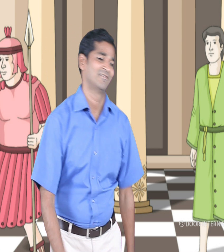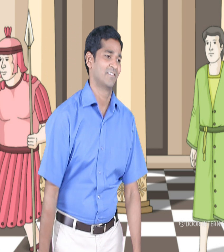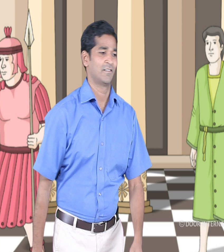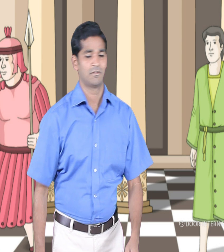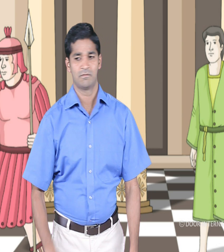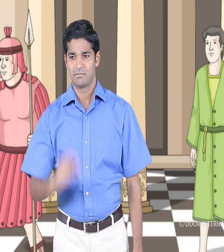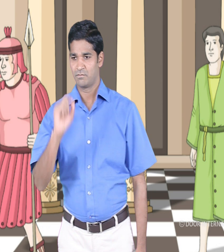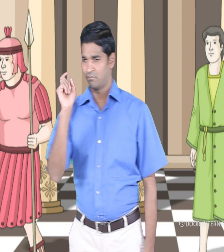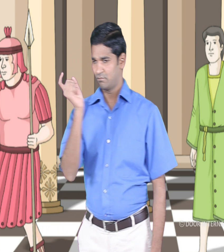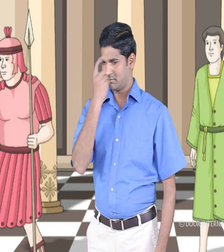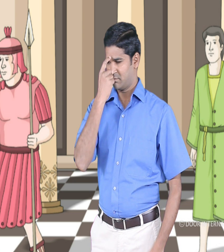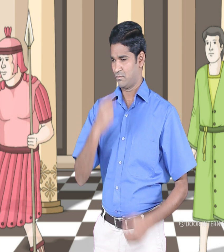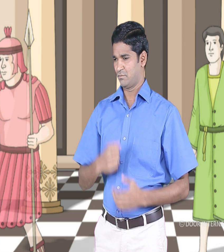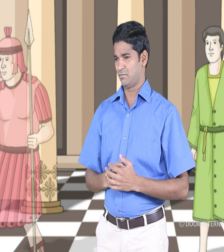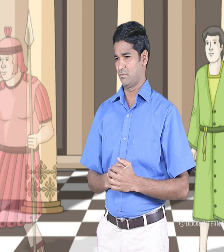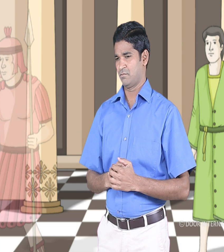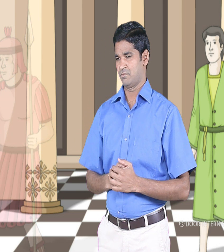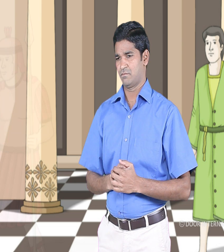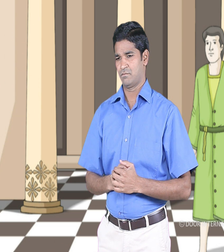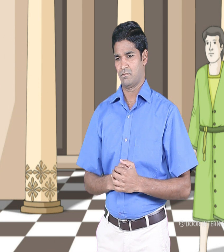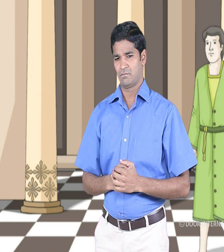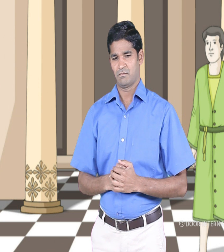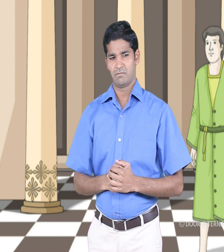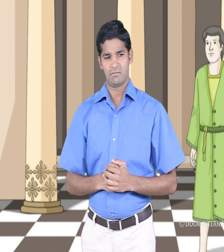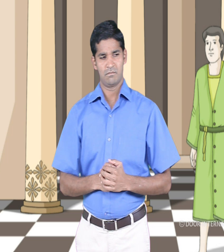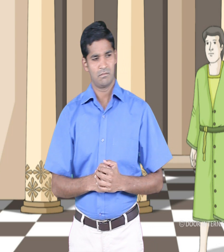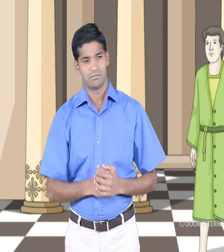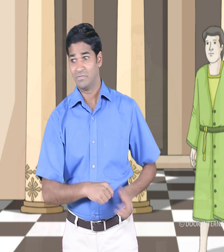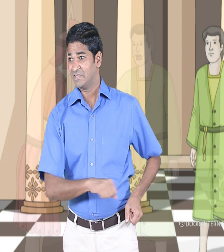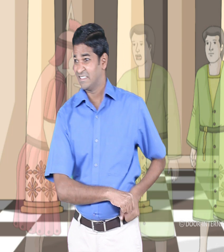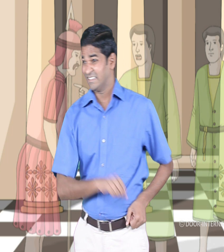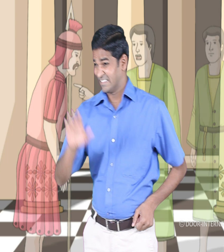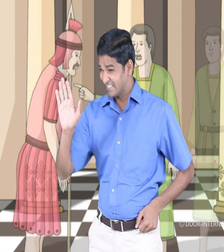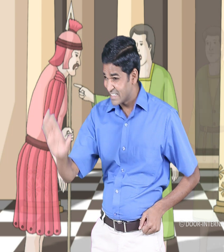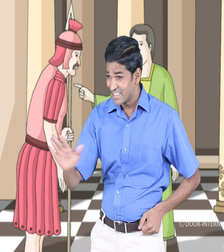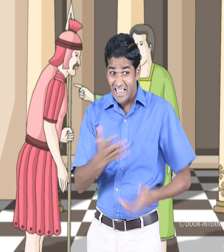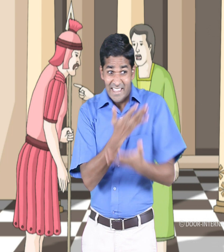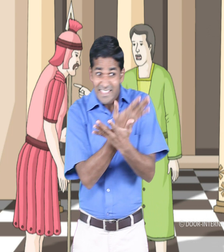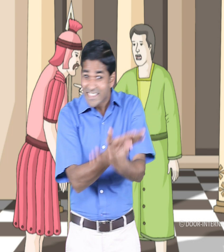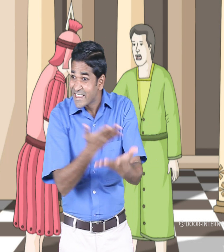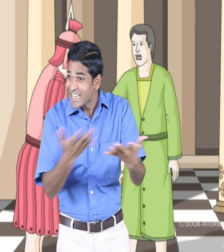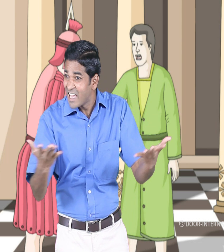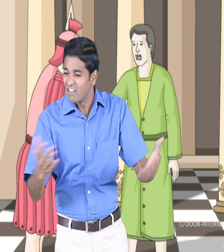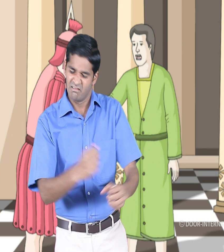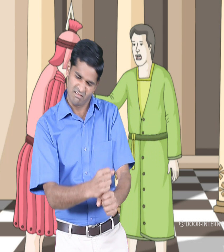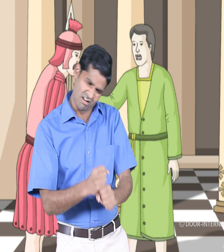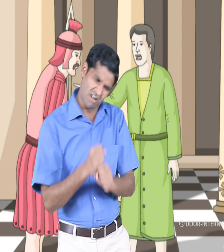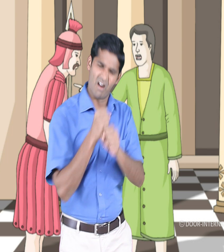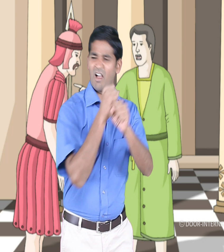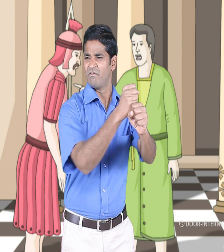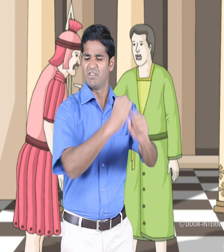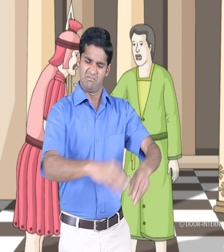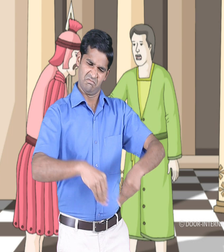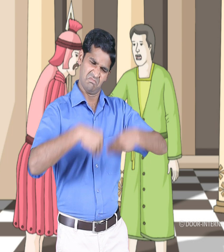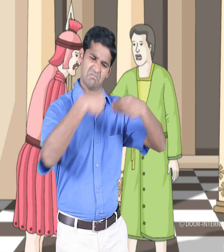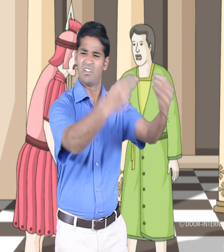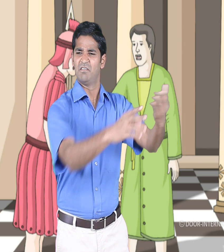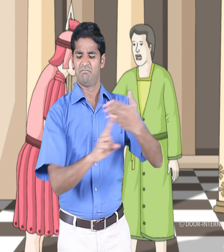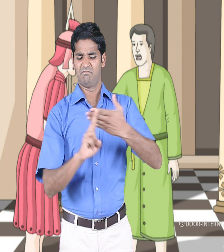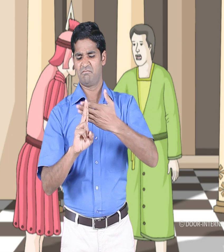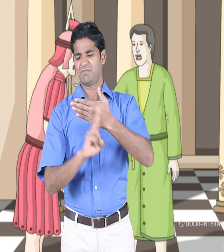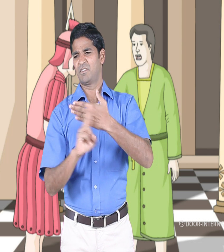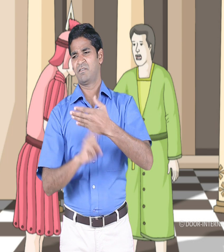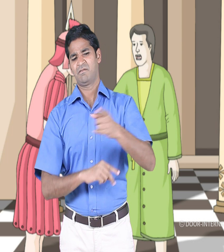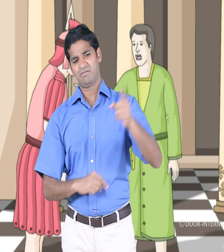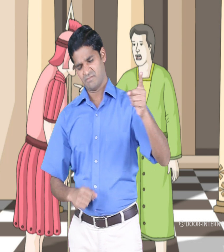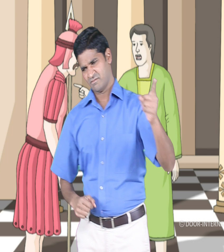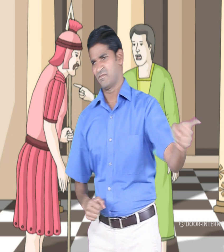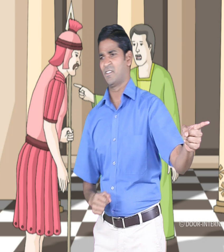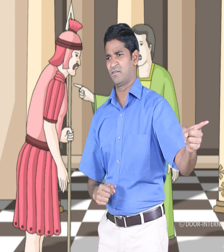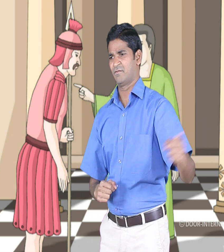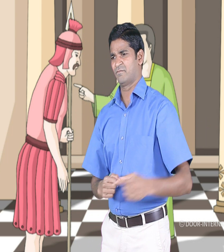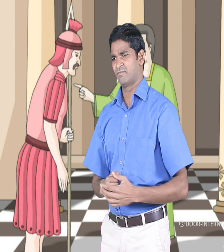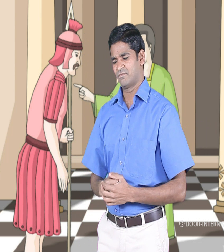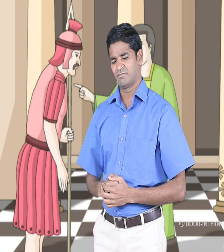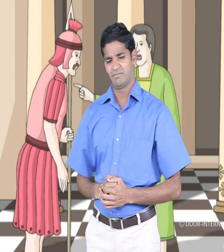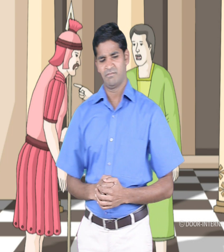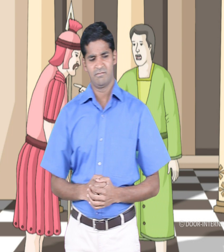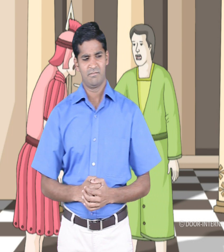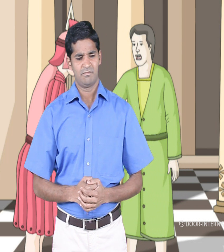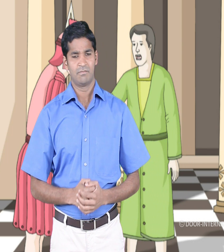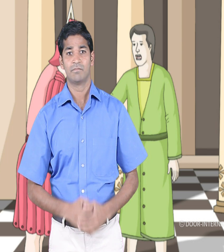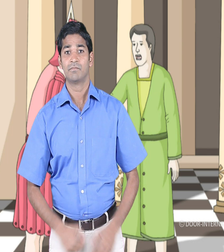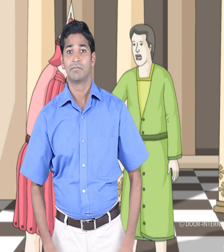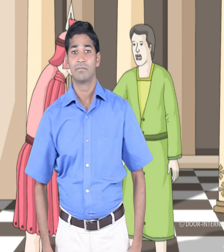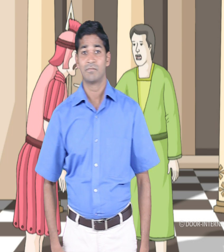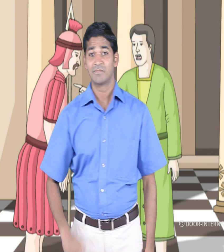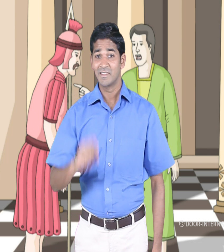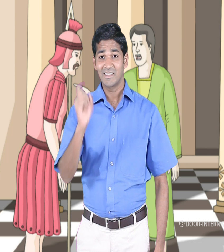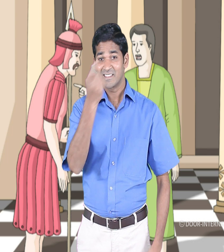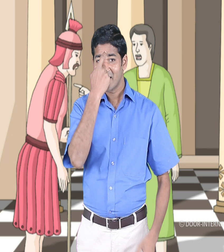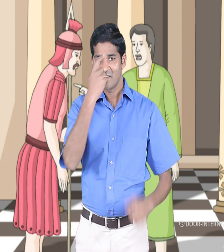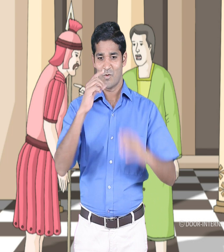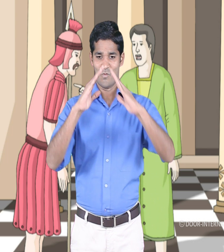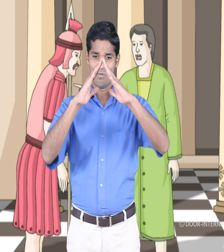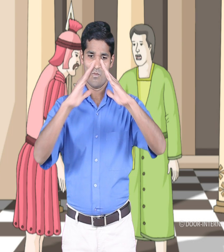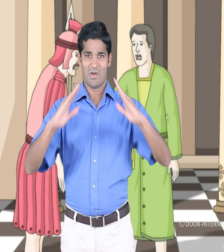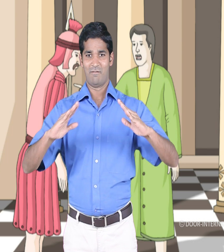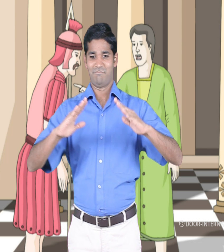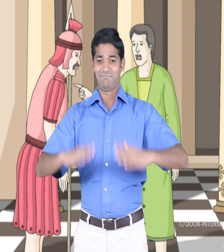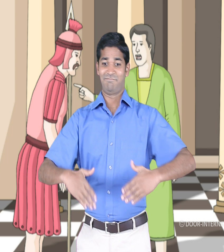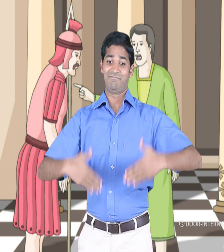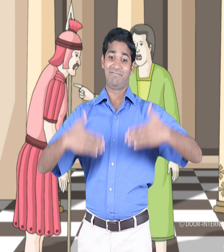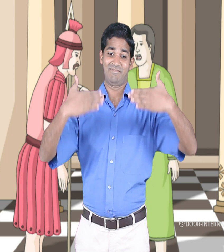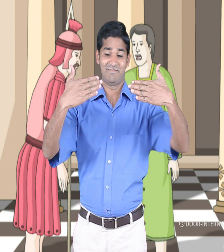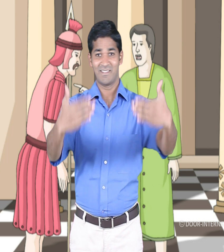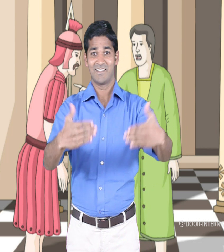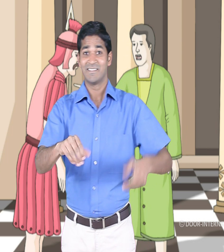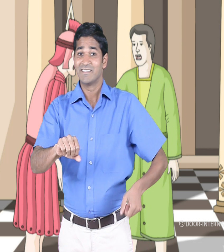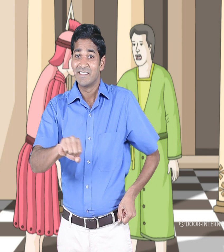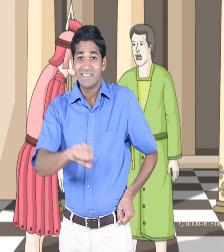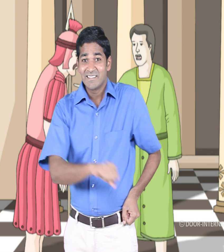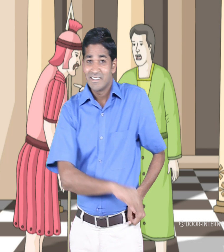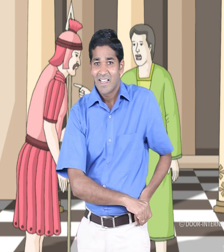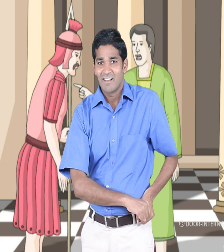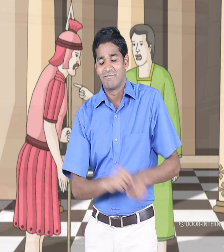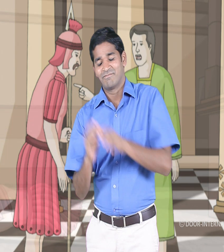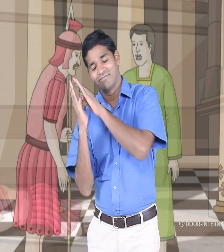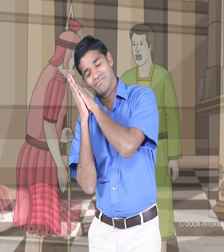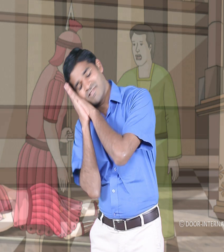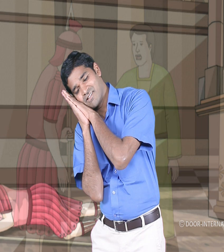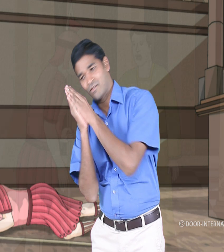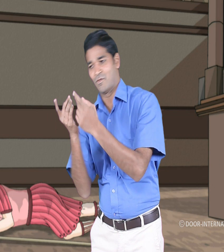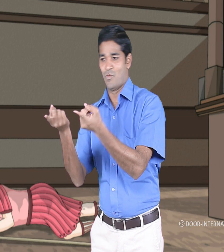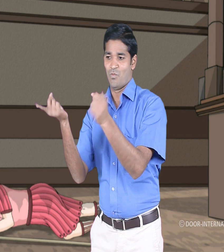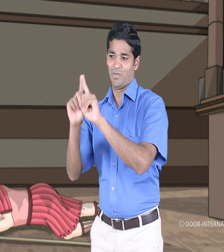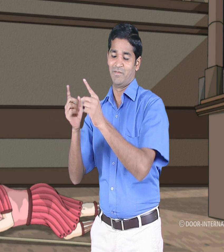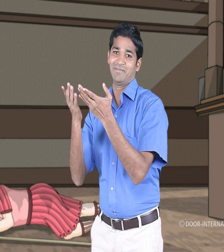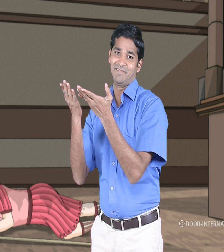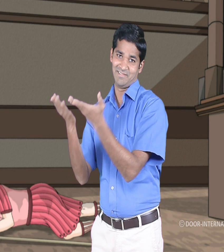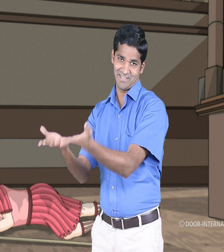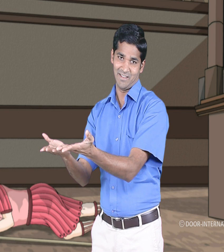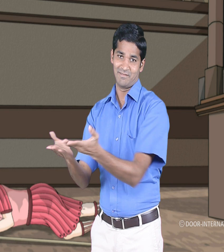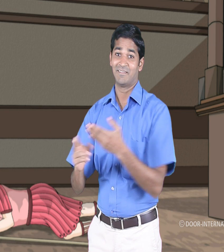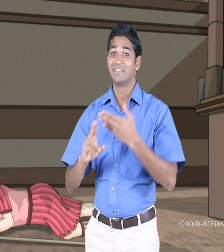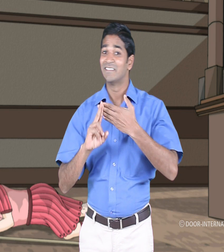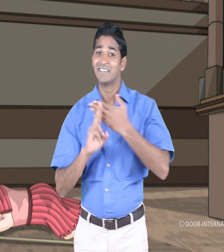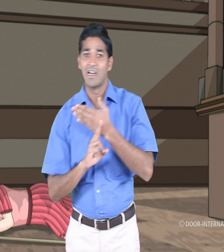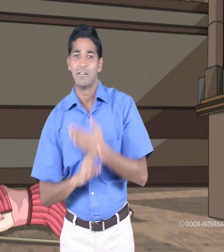So Uriah left the palace, and a gift from the king followed him.